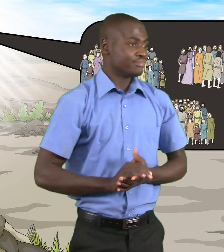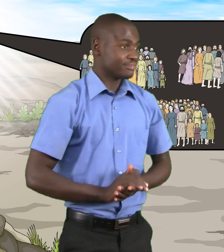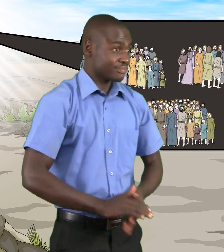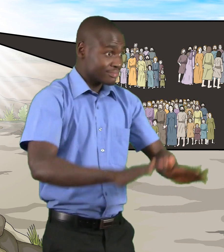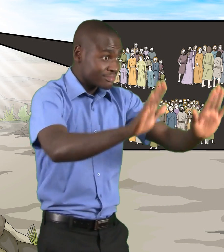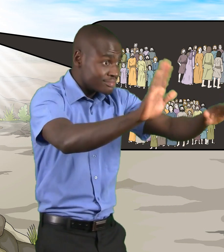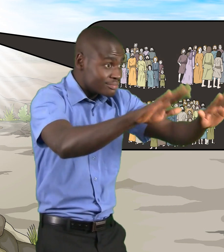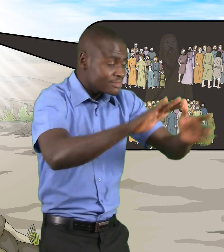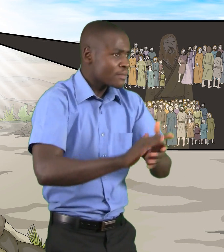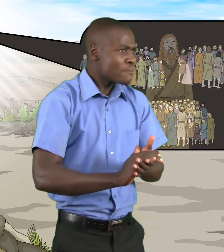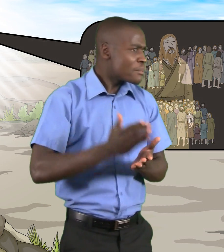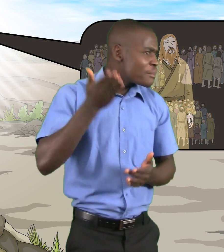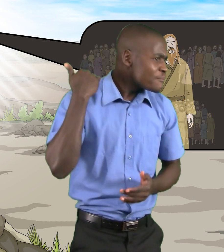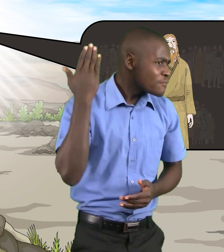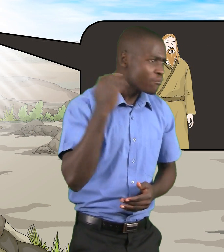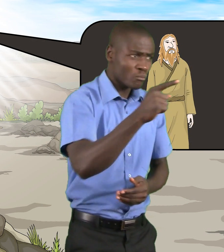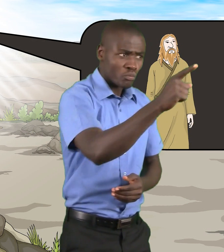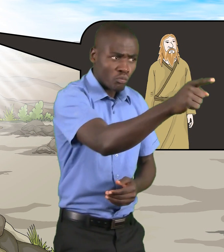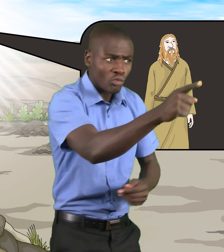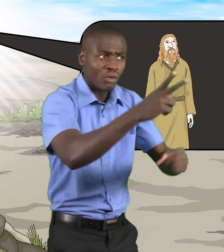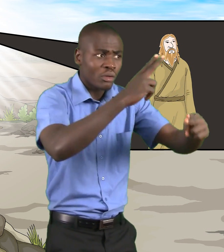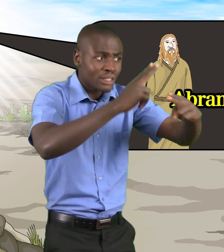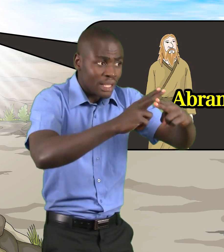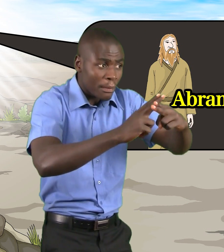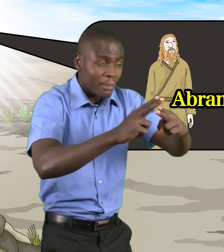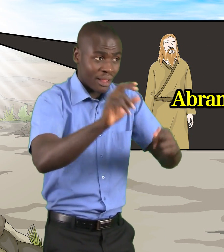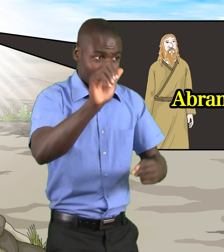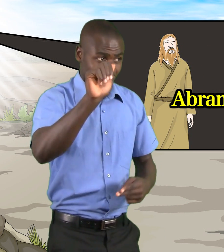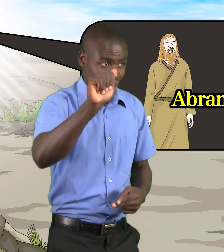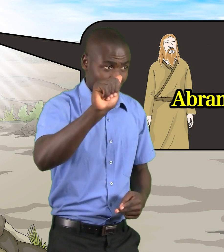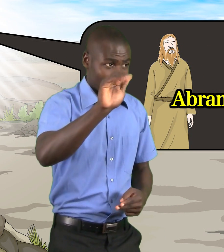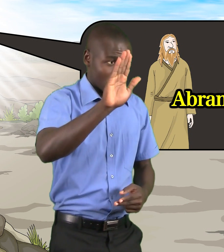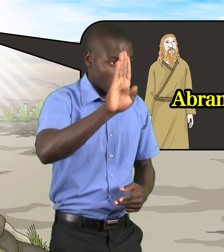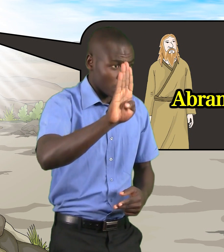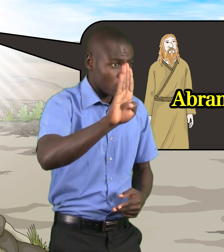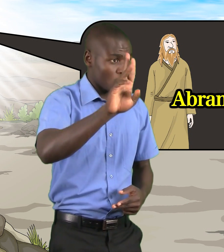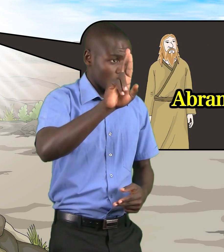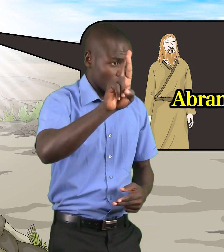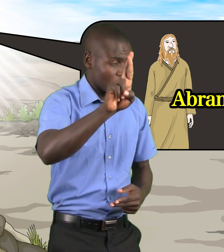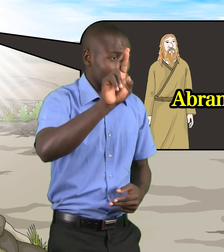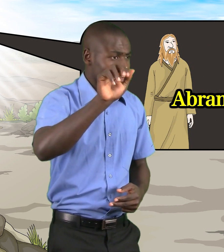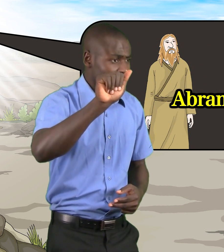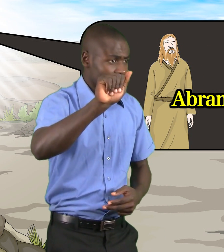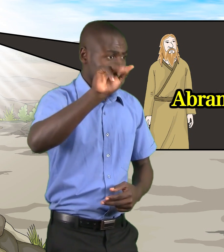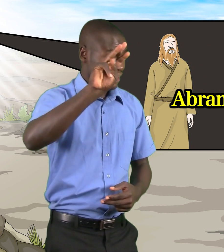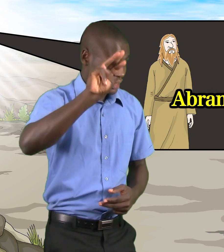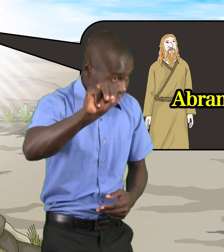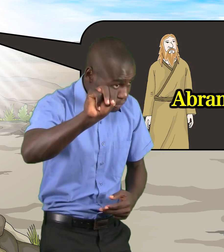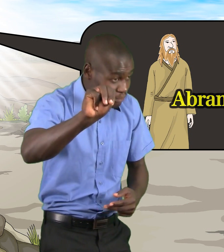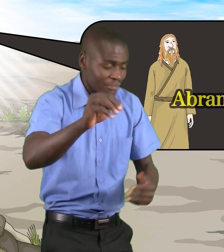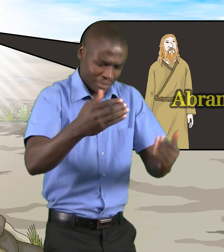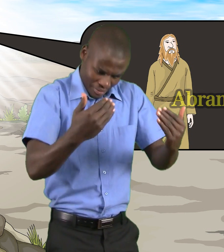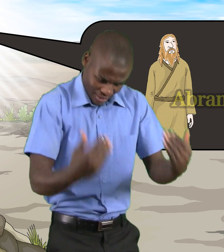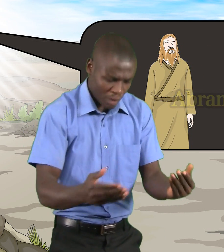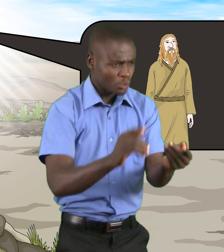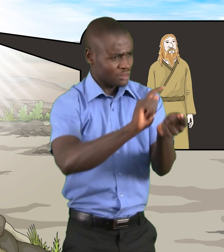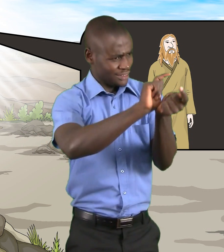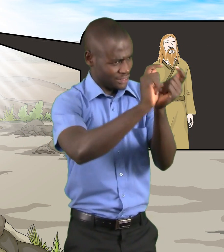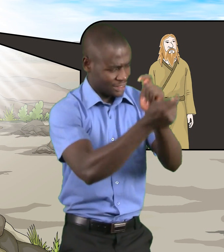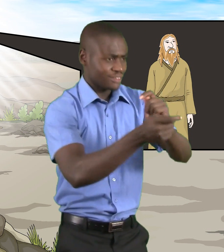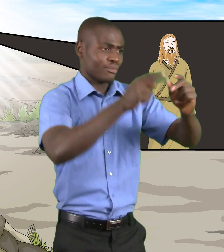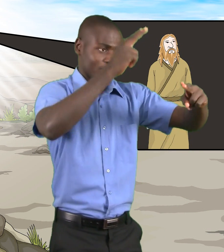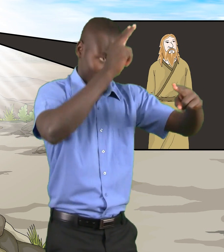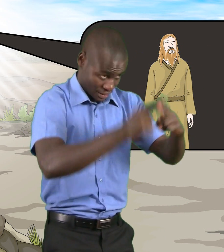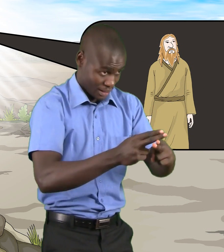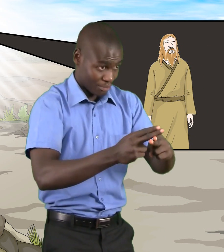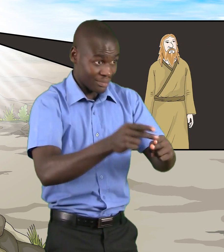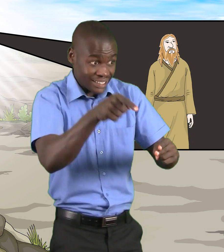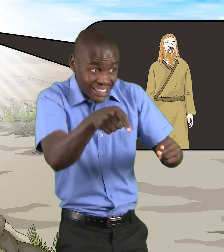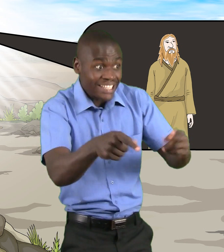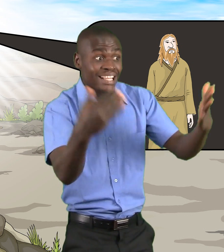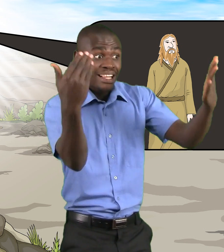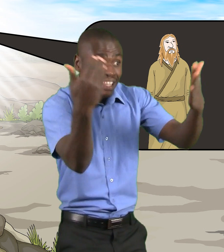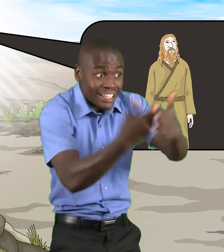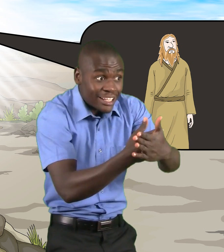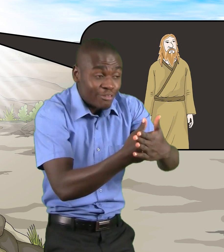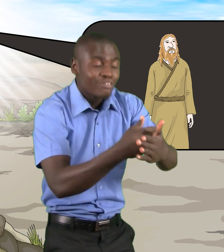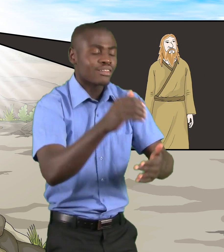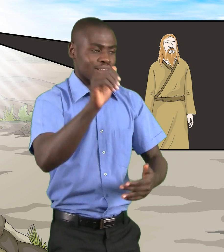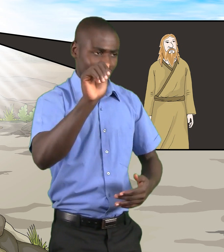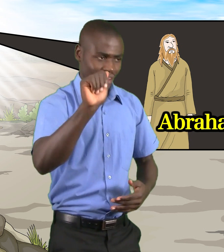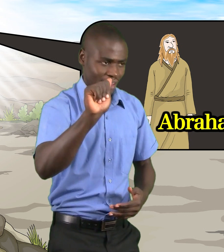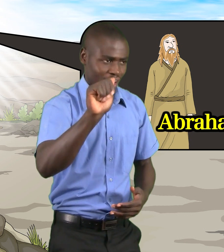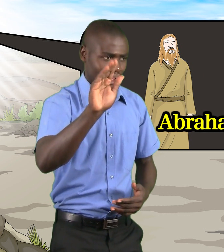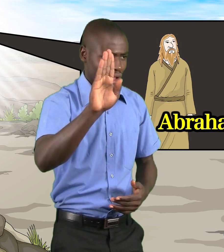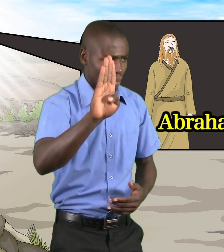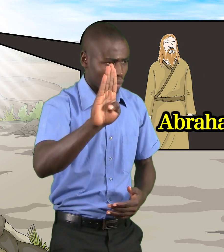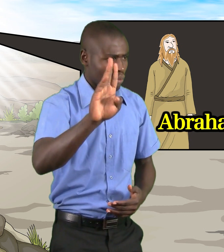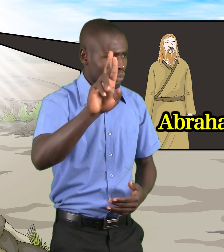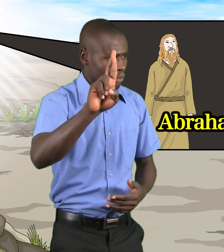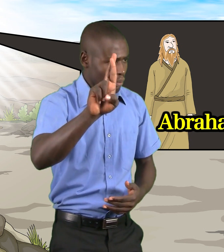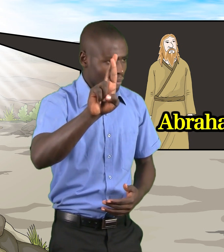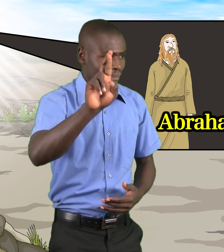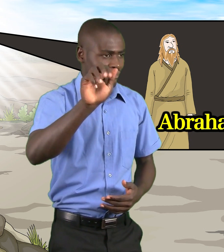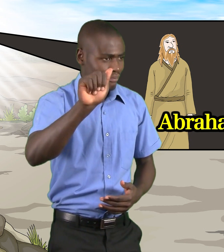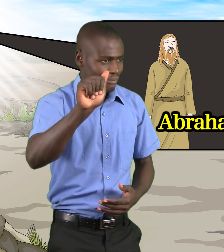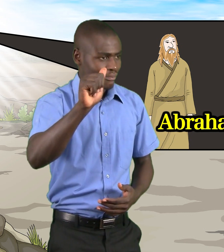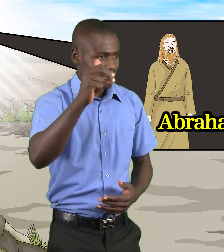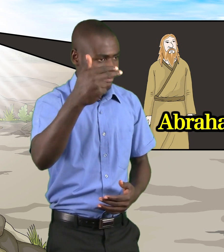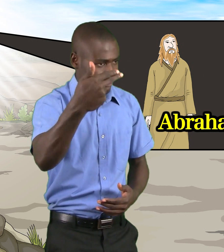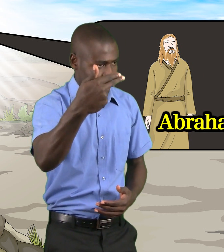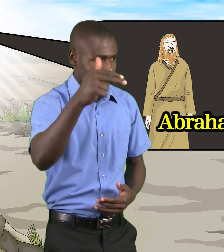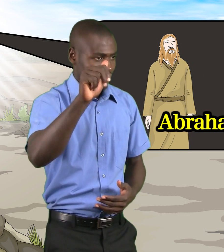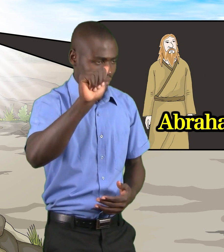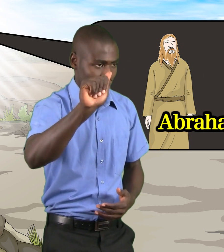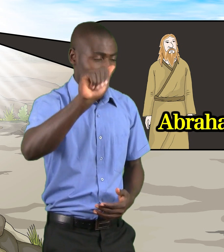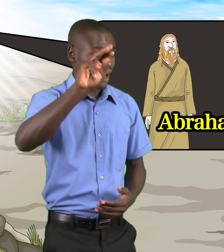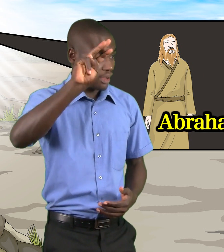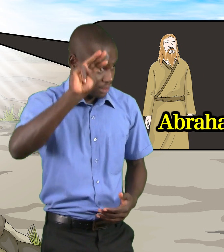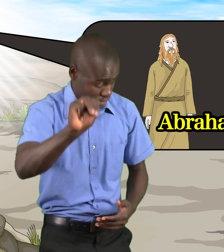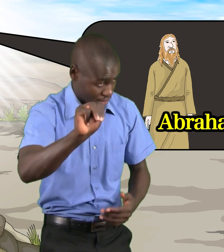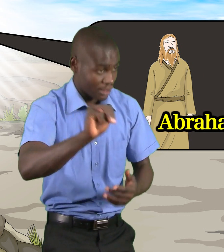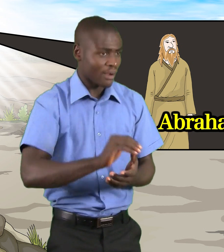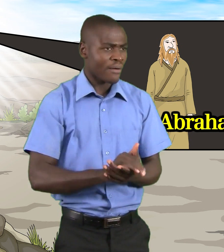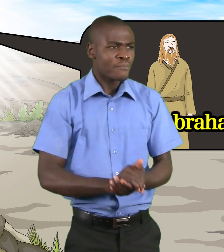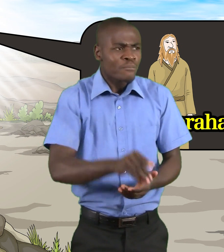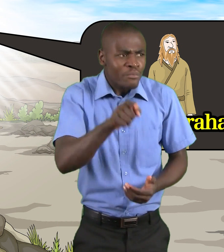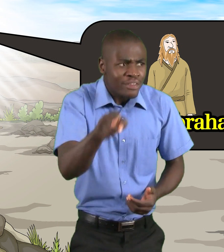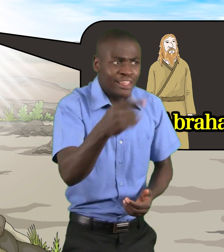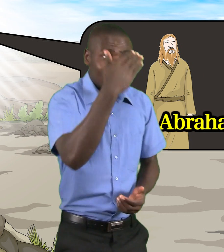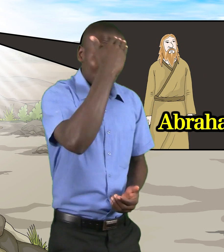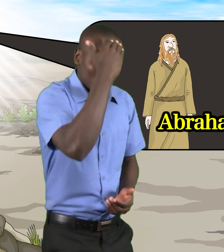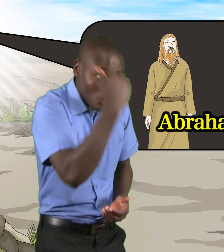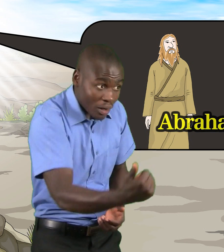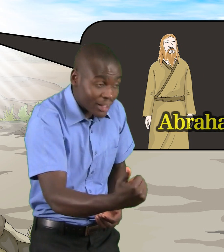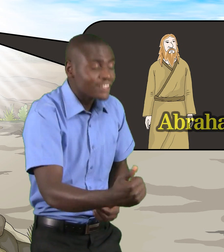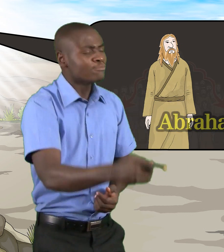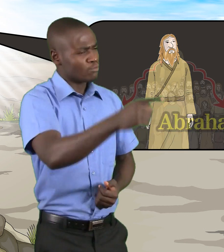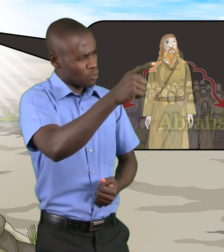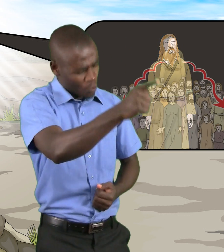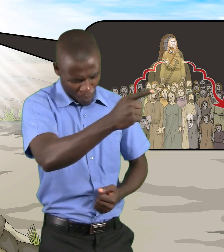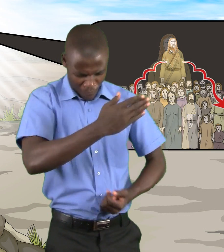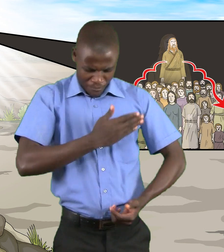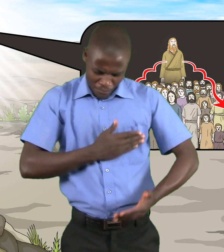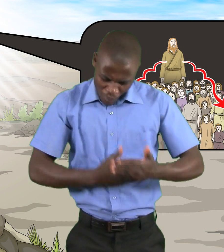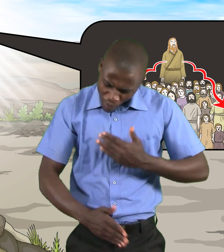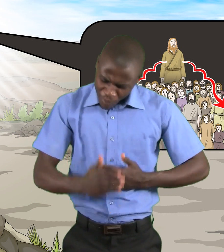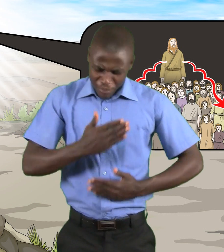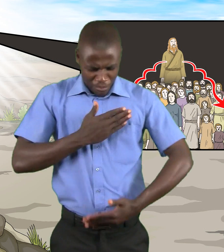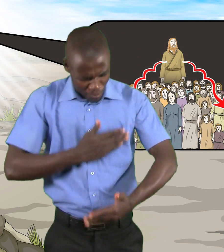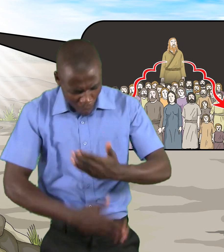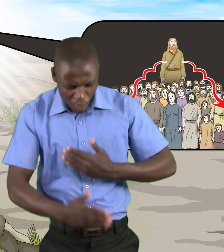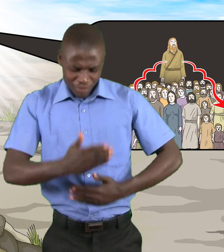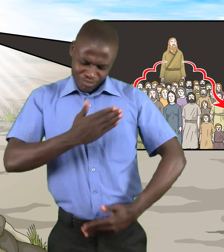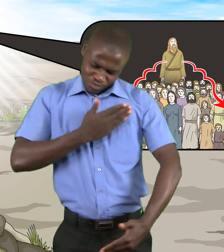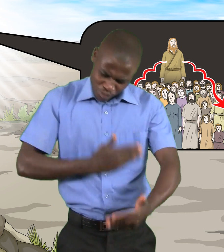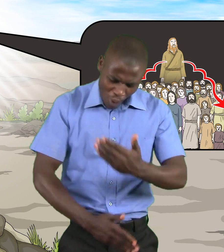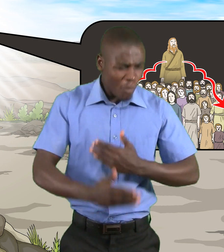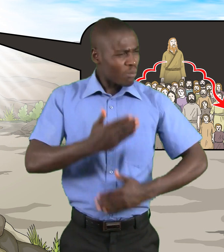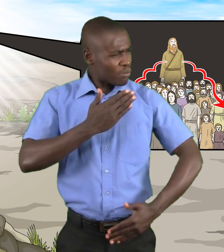No longer will you be called Abram, but your name will be Abraham, for I have made you a father of many nations.